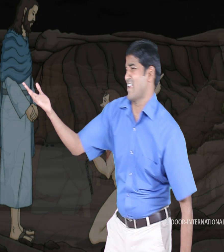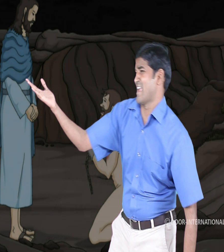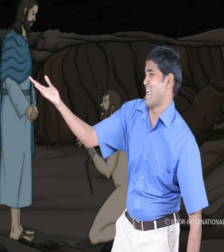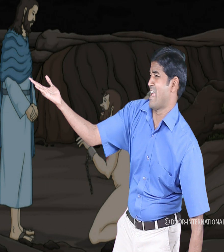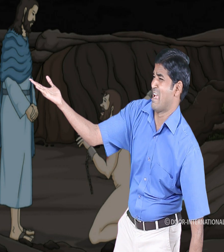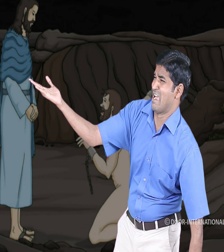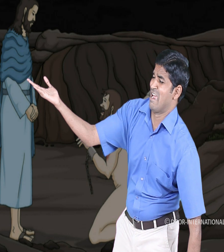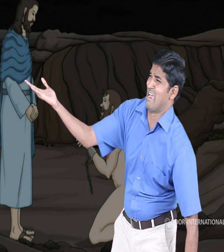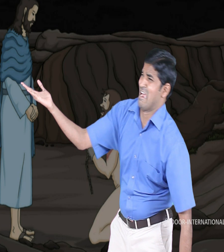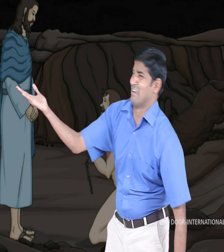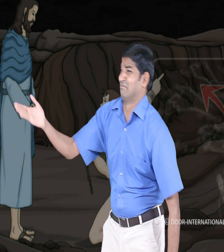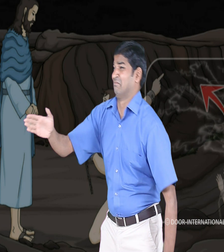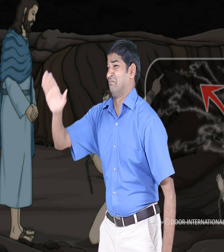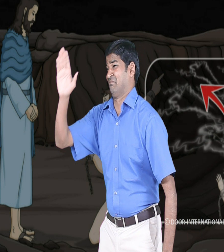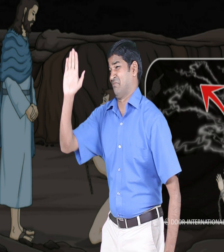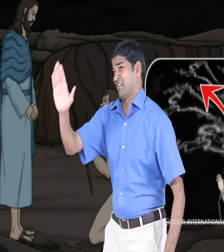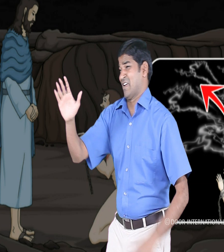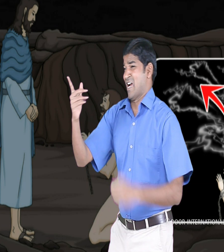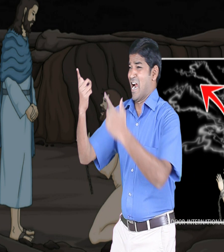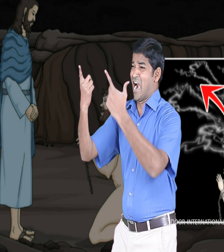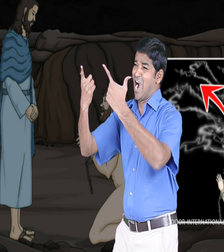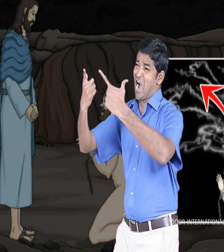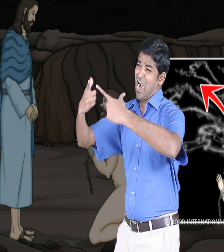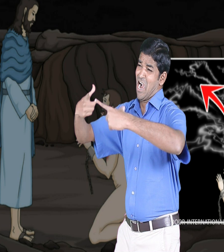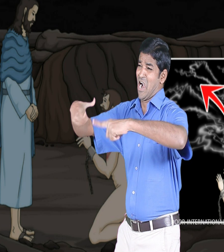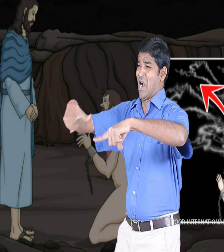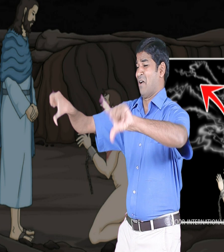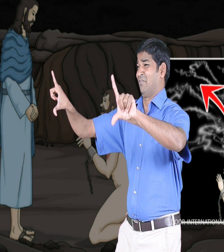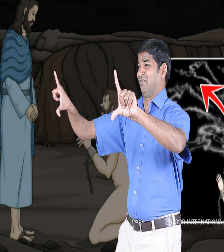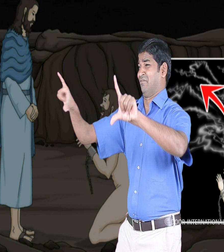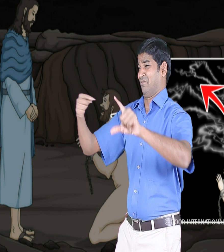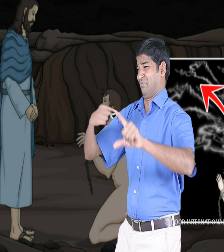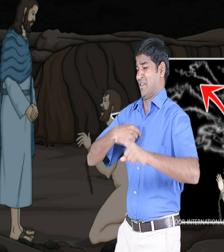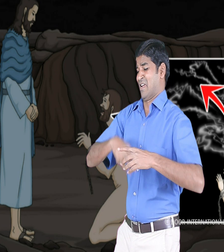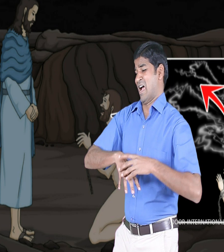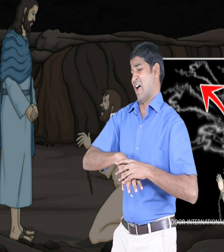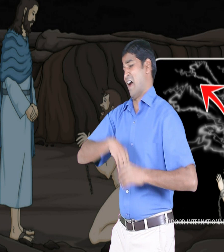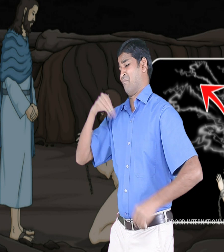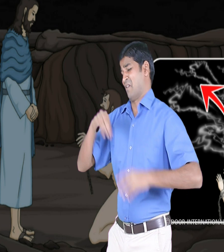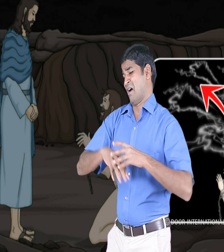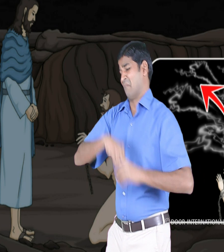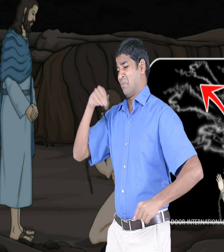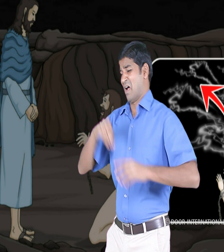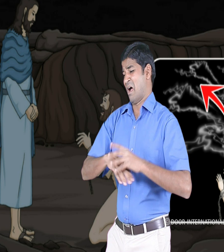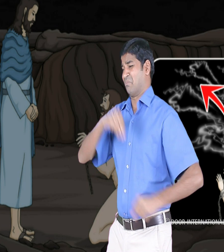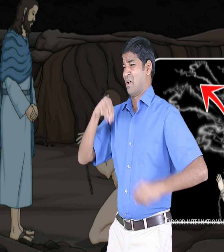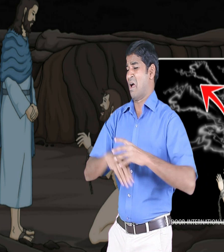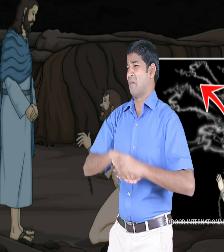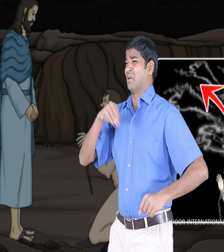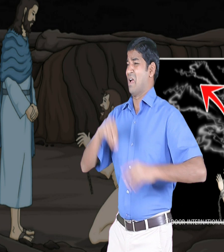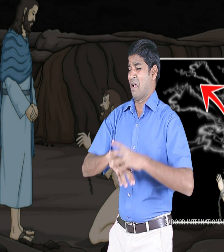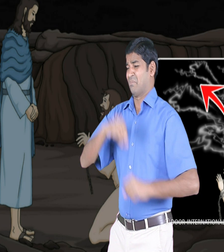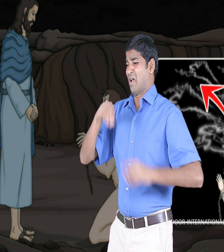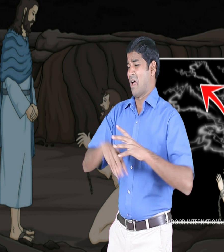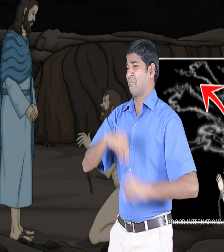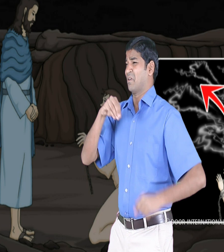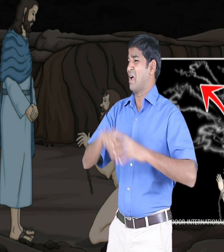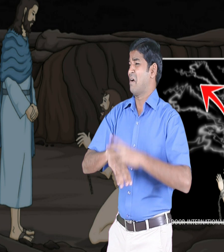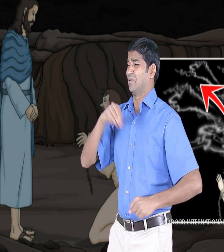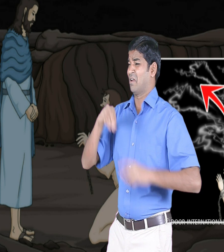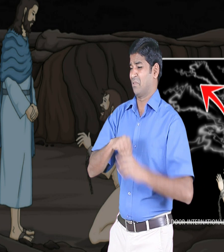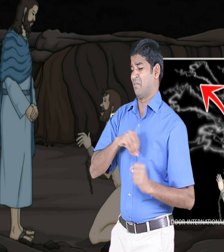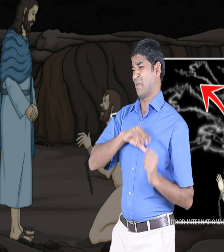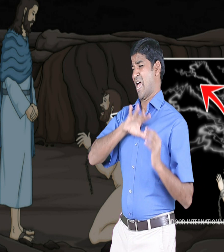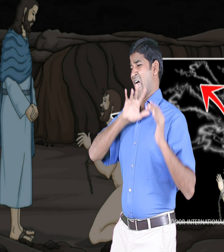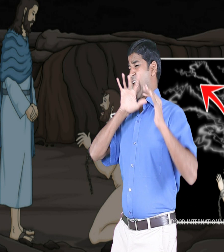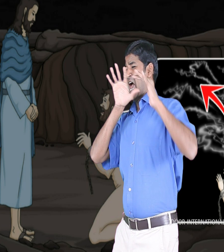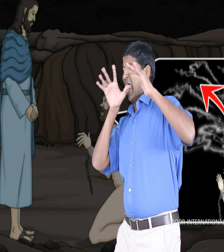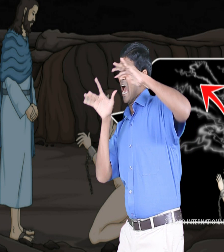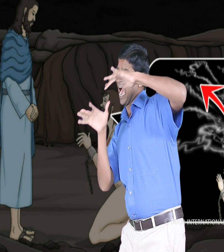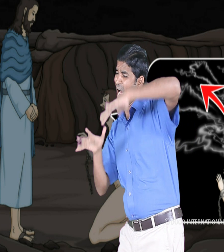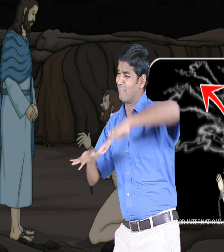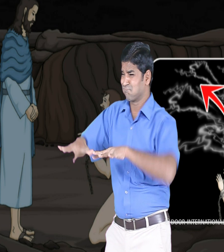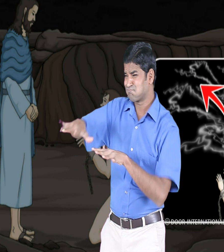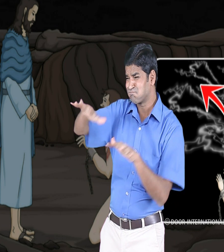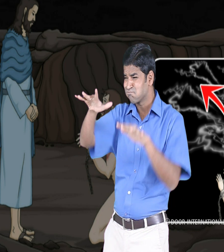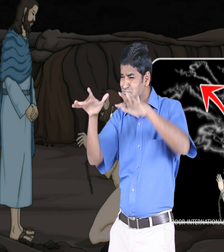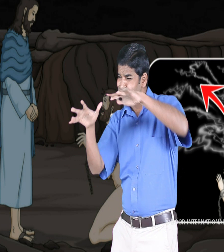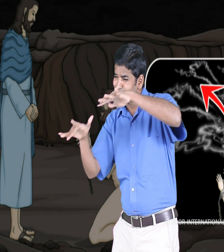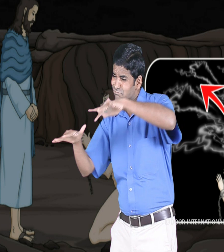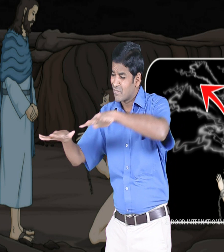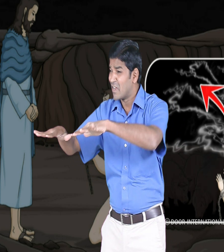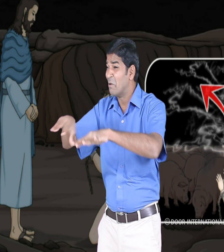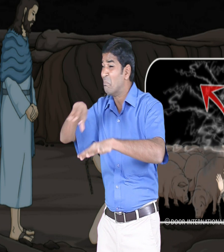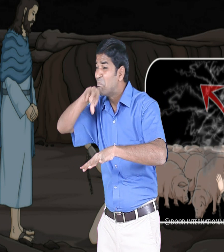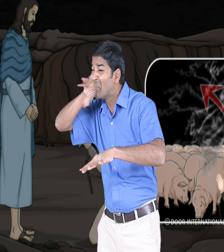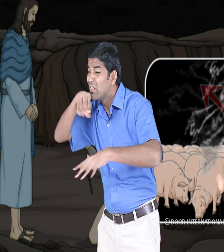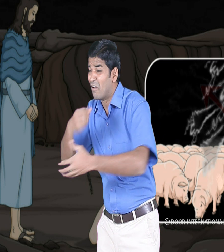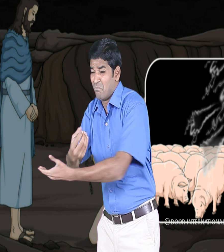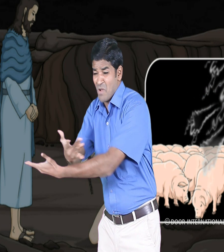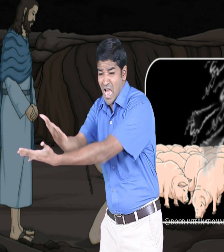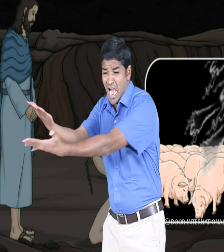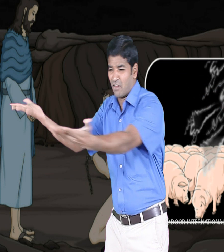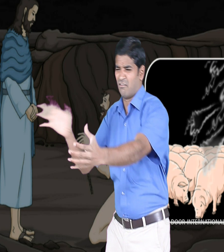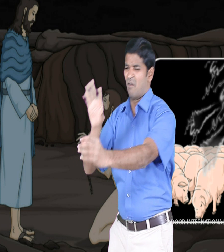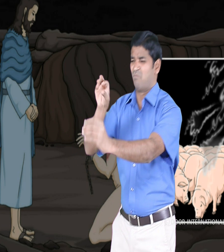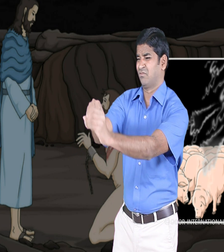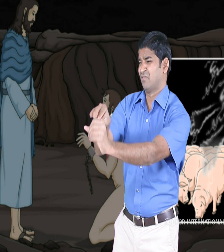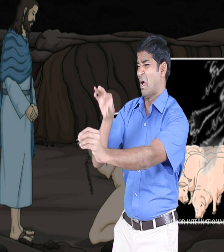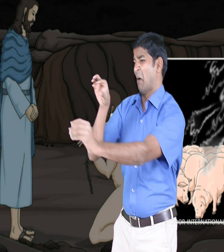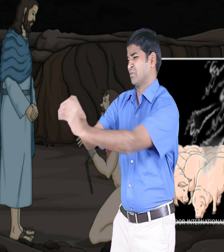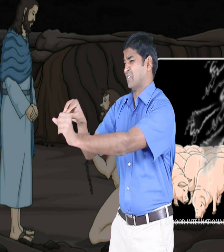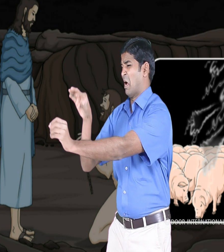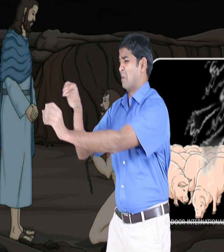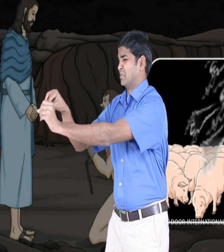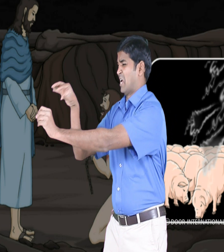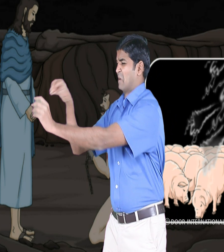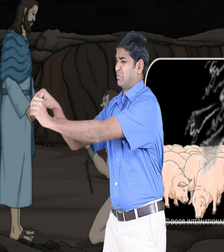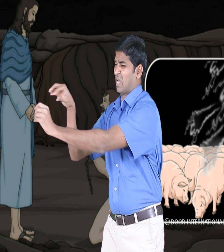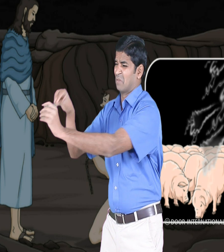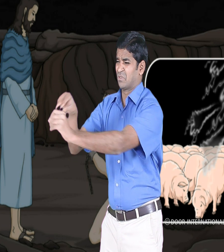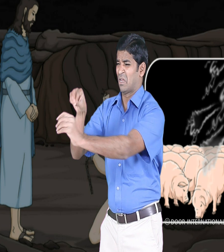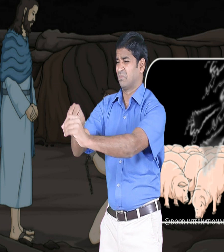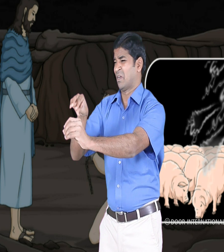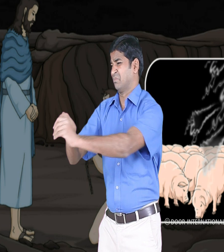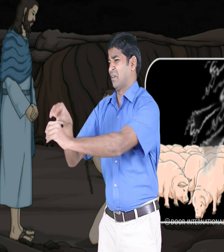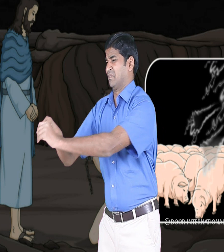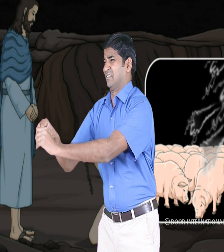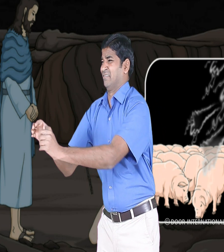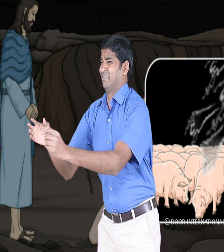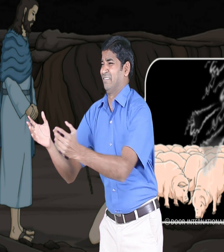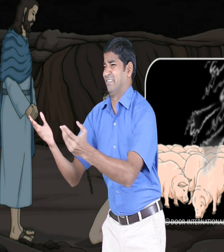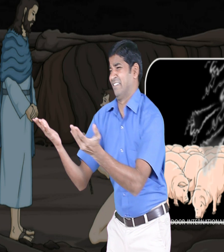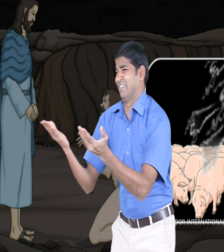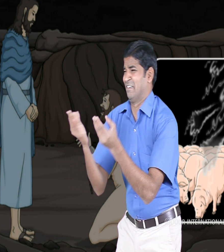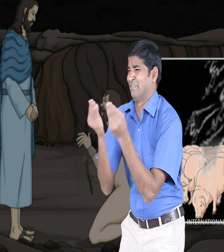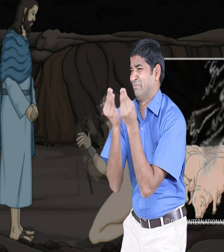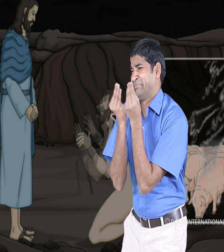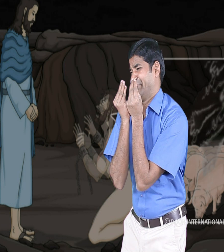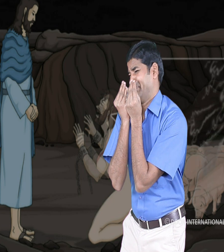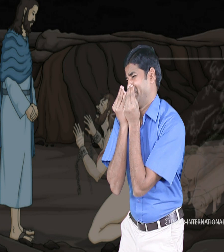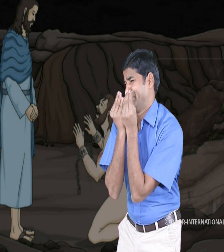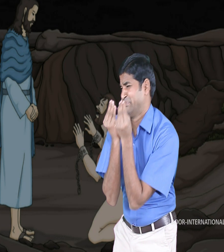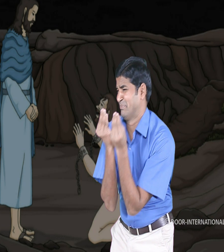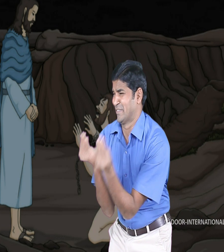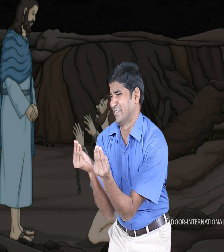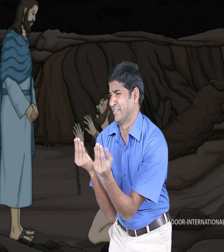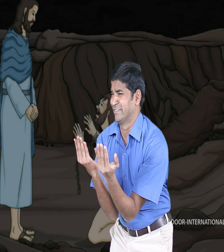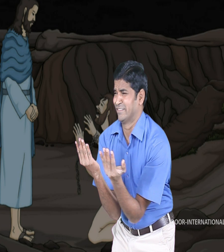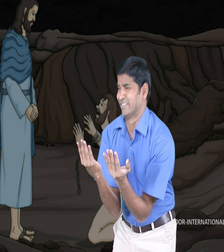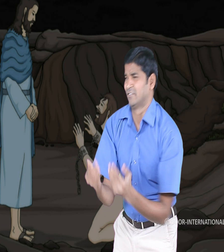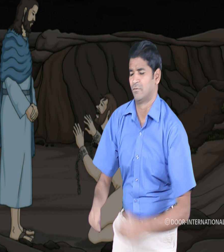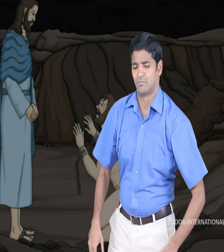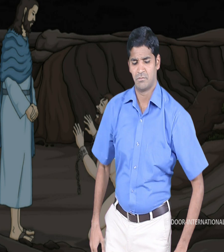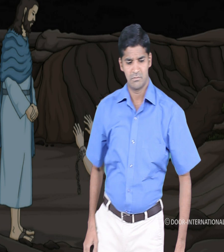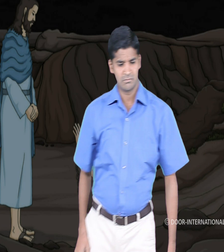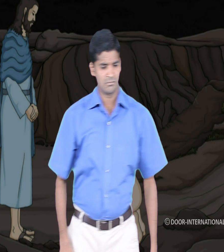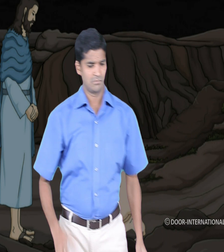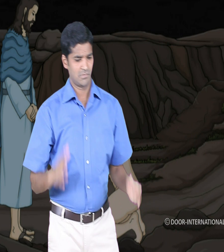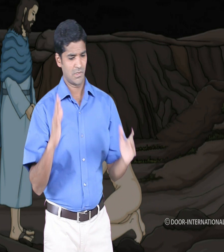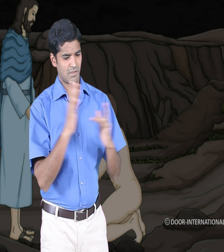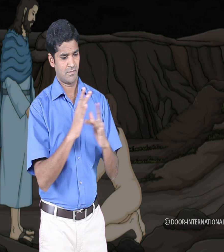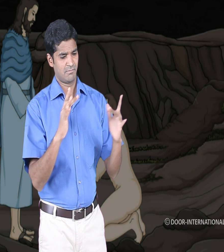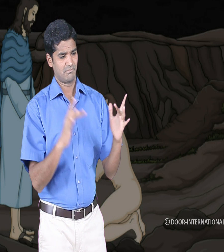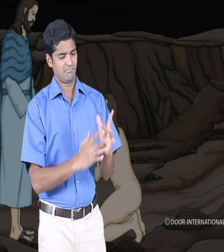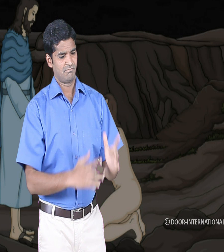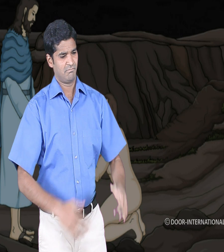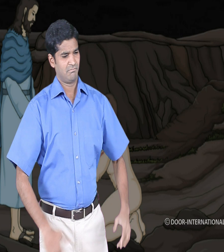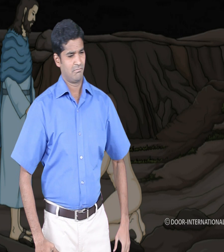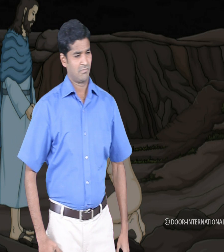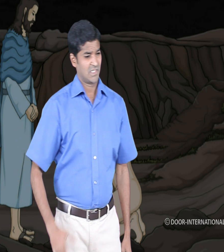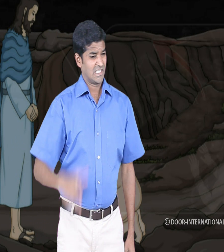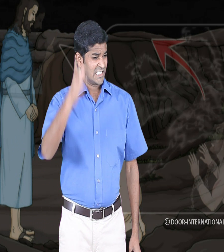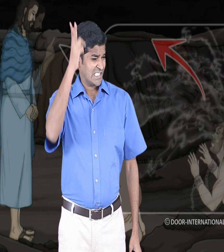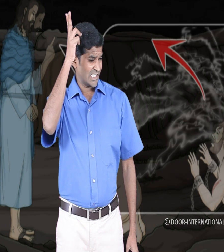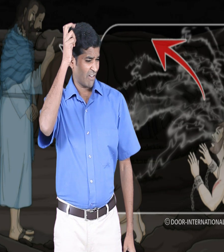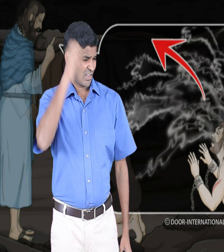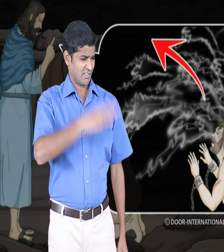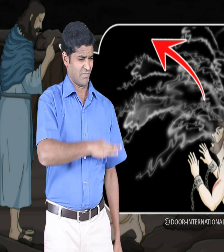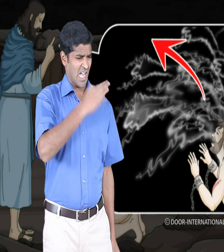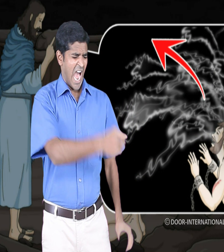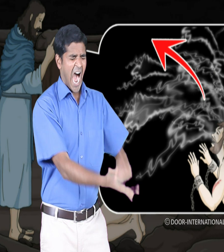So the demons begged Jesus, “Send us to the pigs, so that we may enter them.”